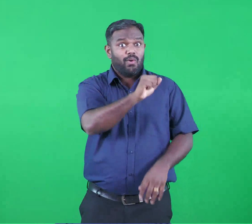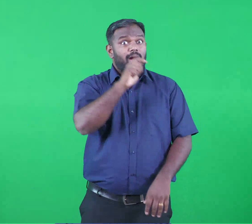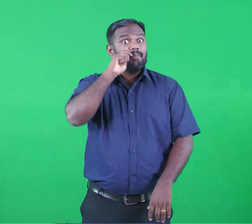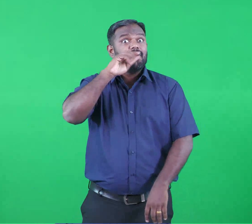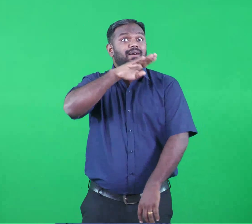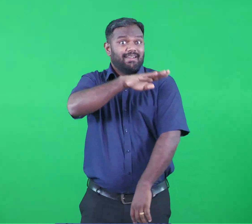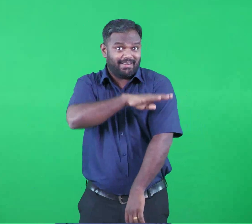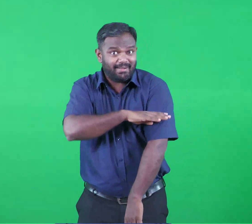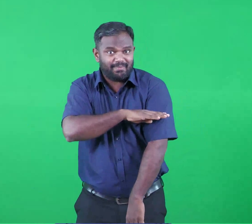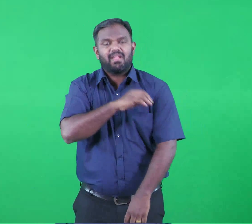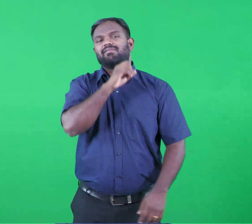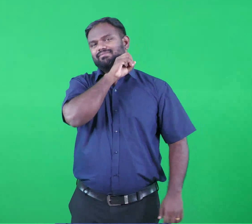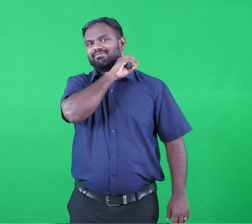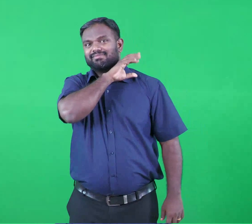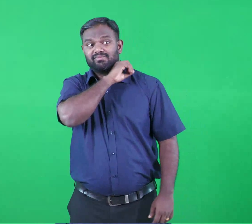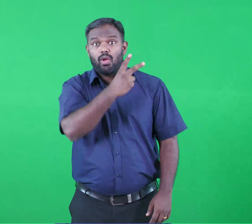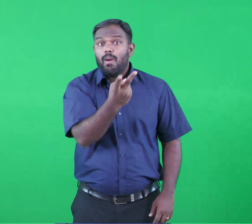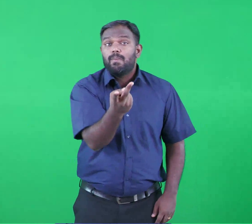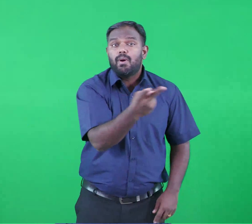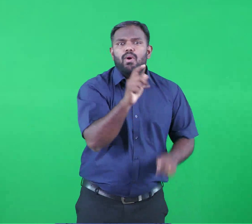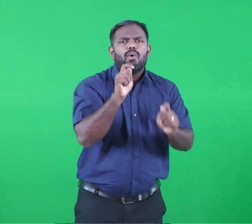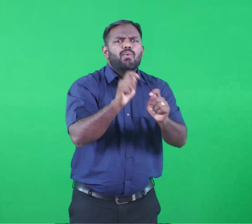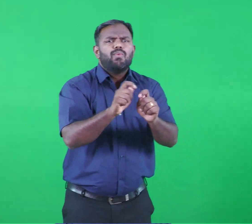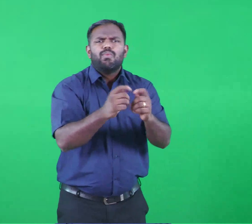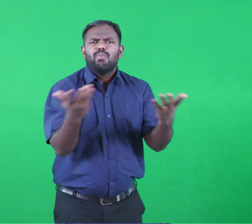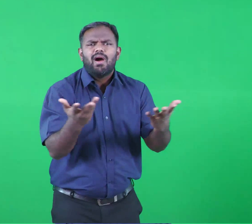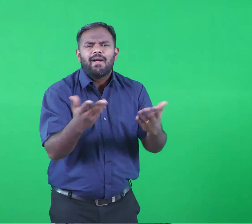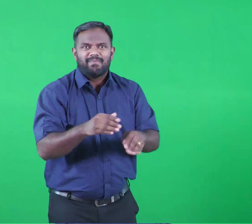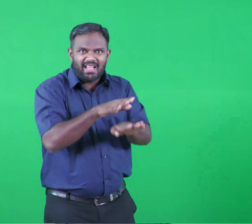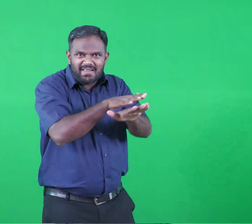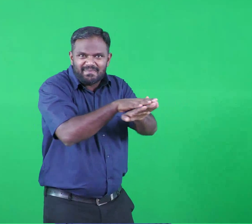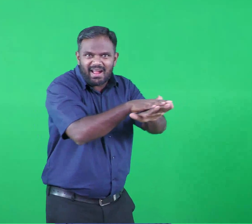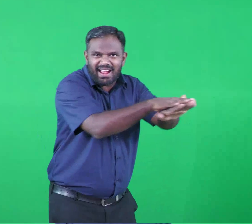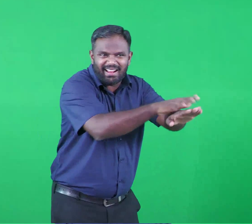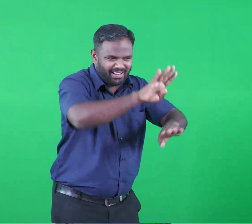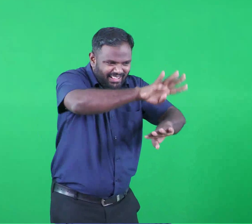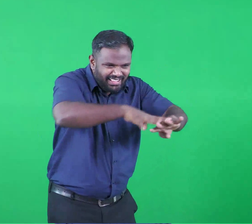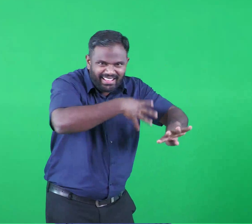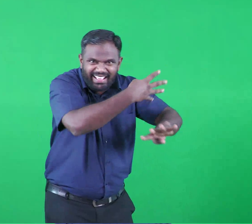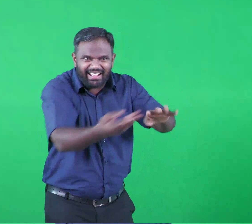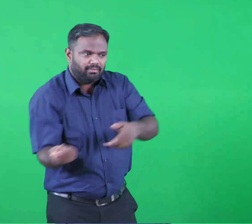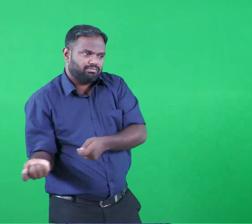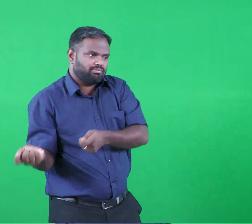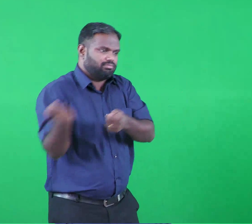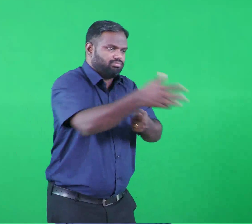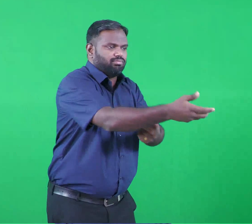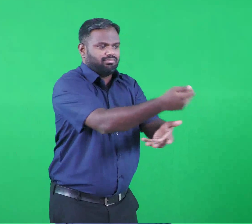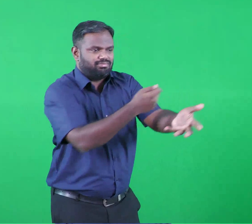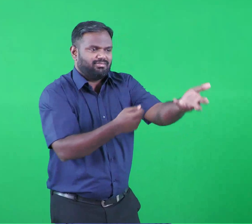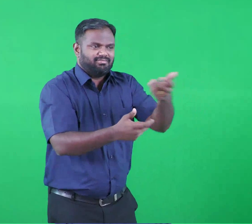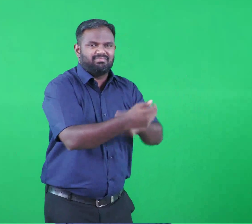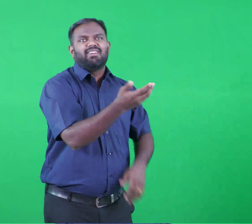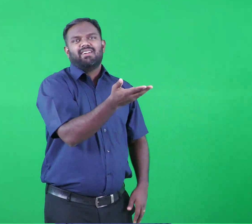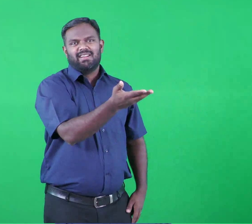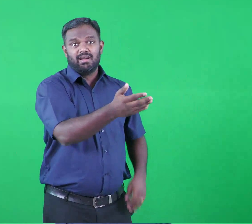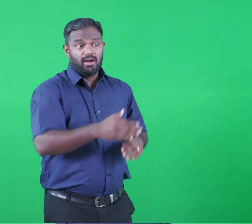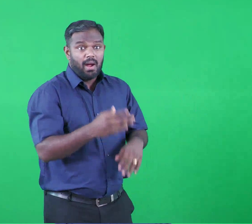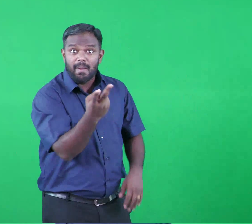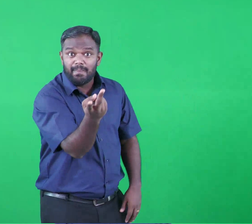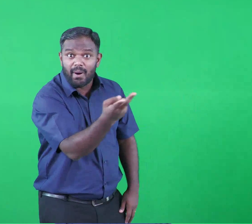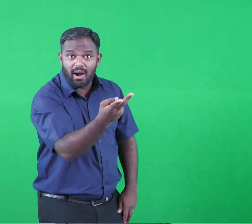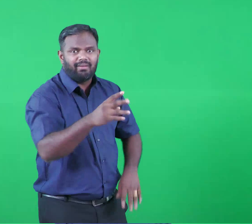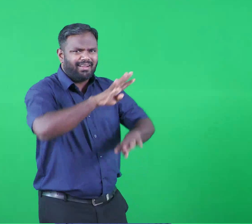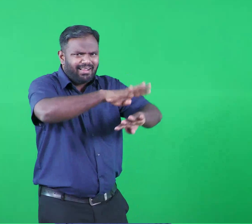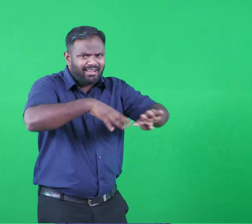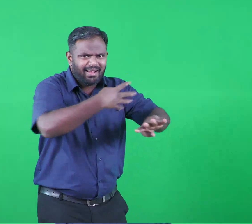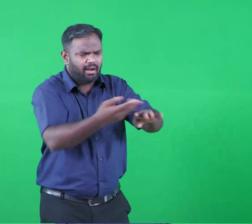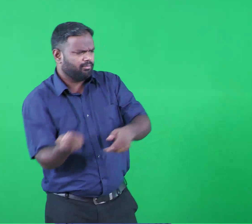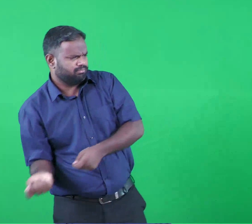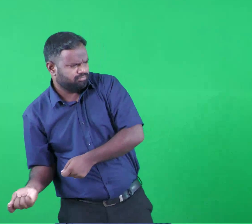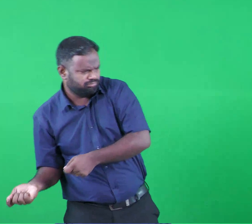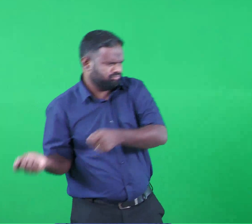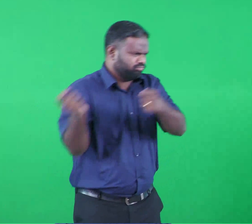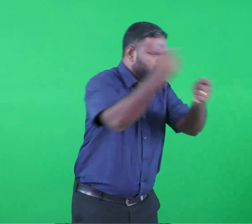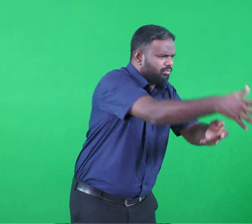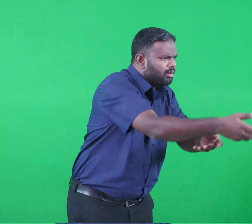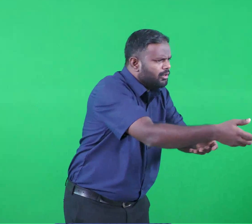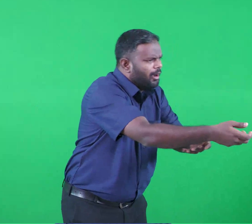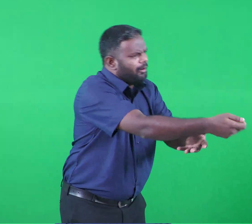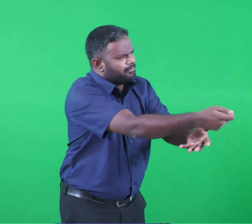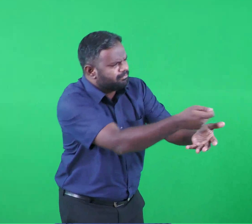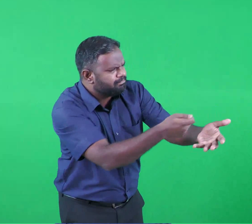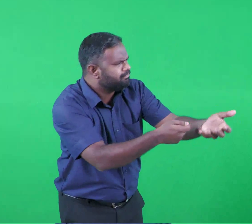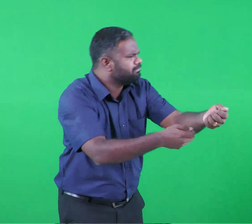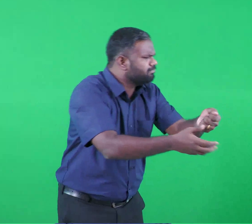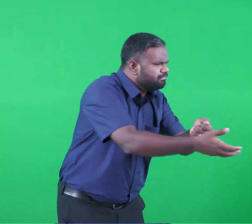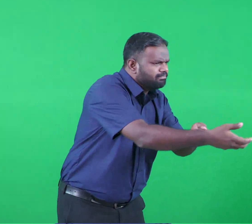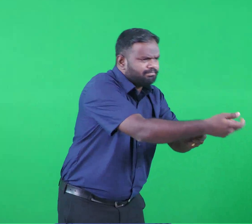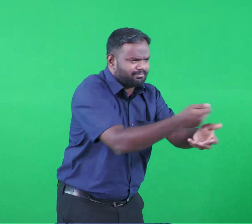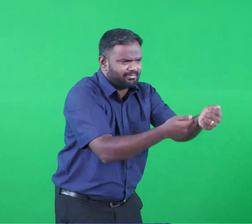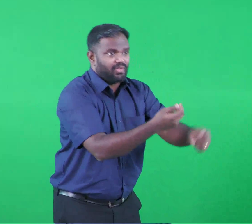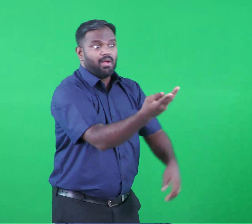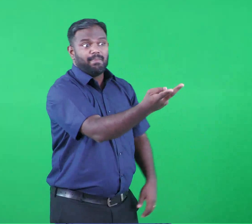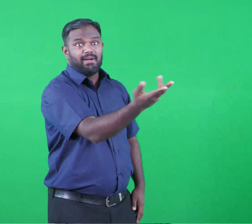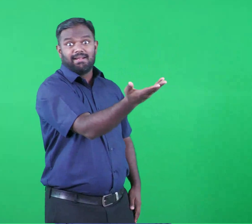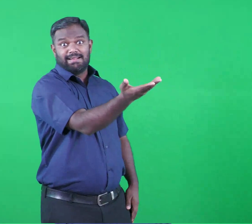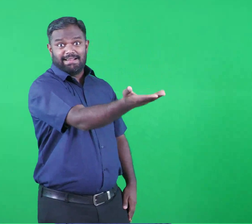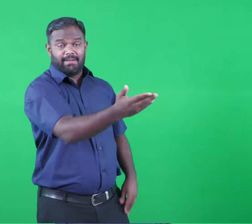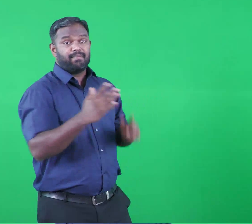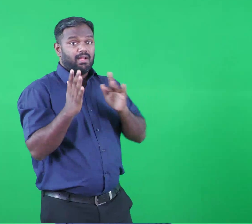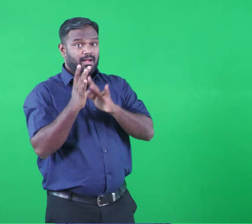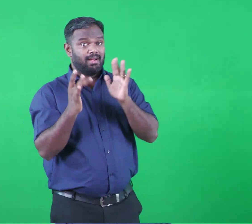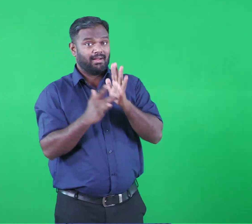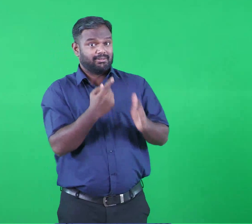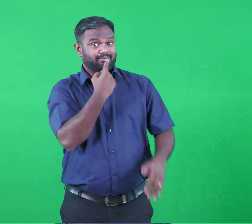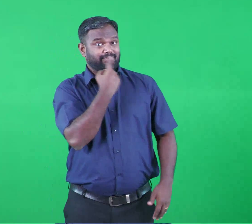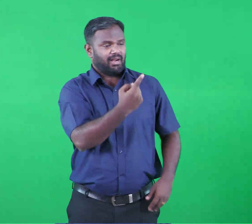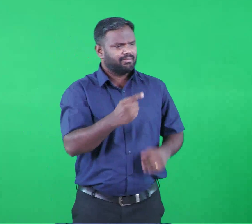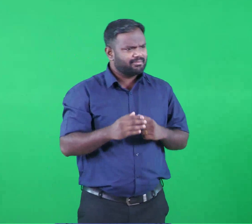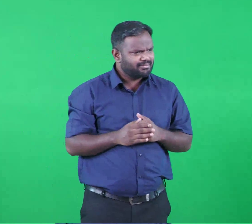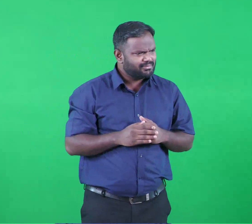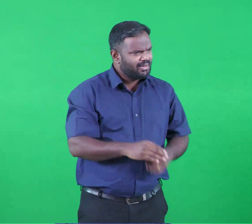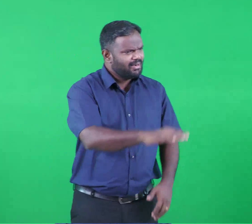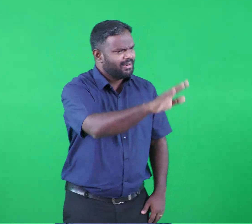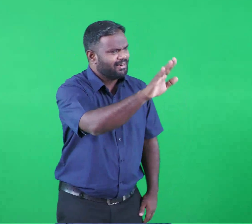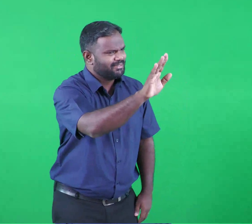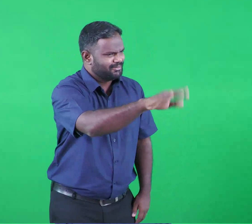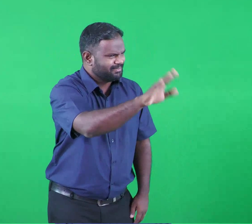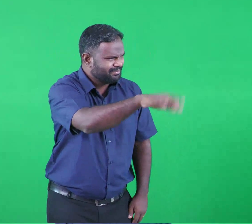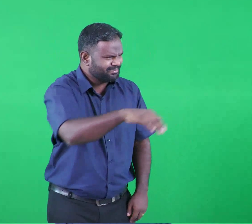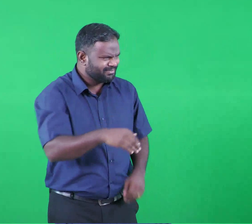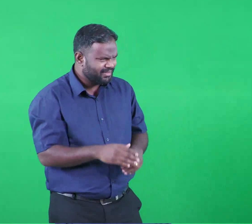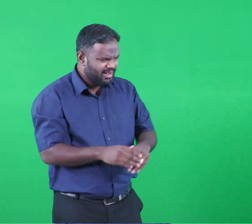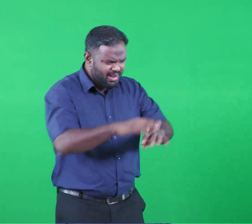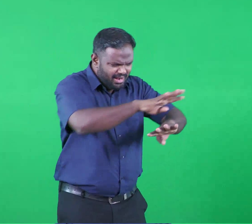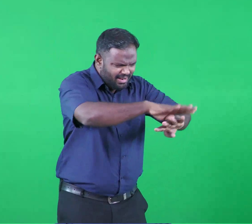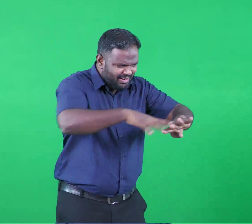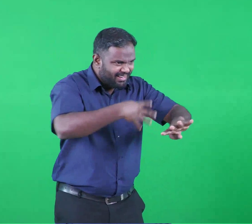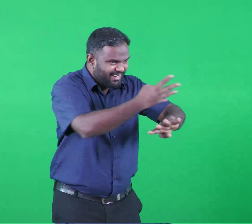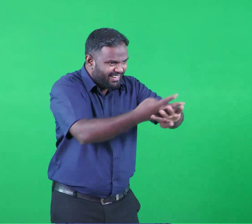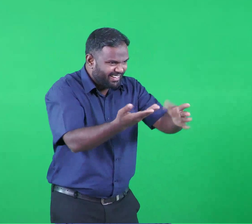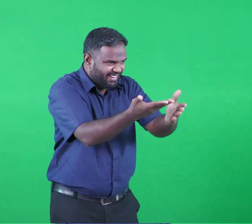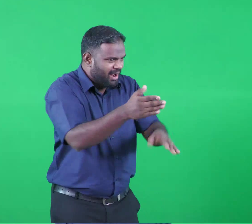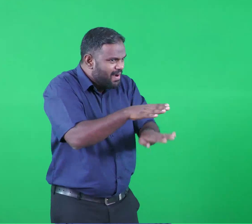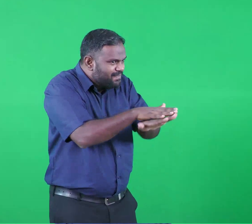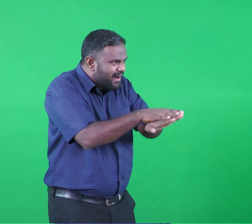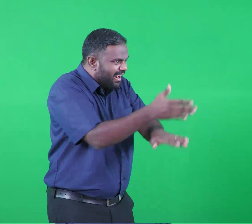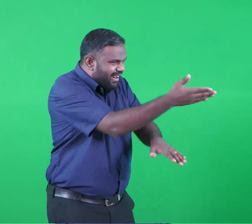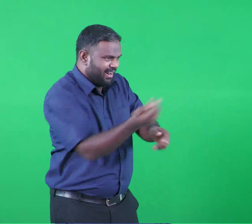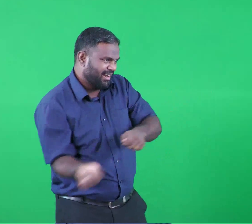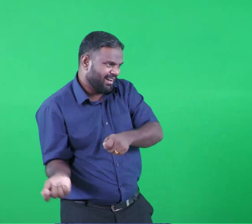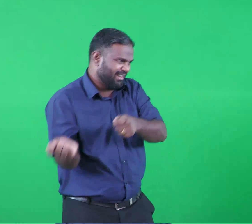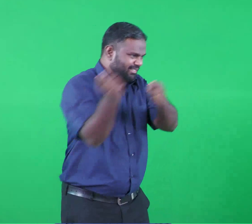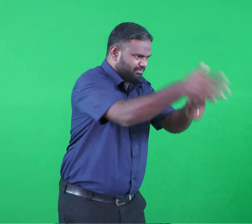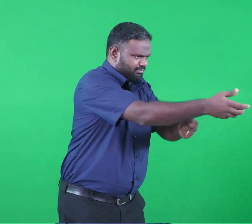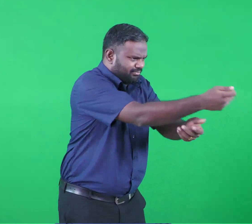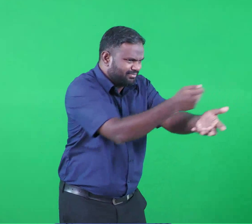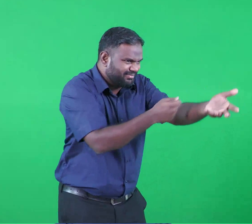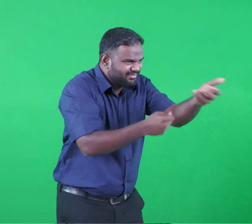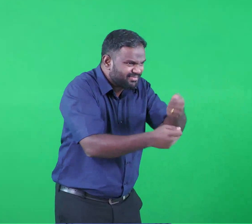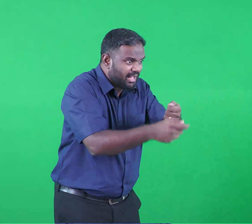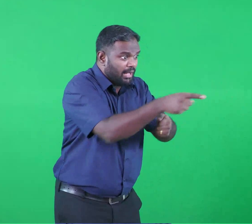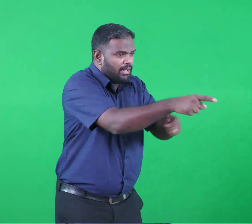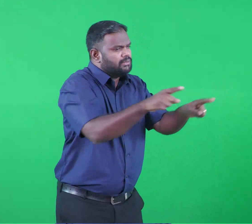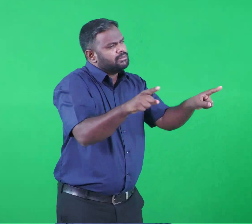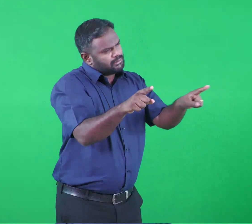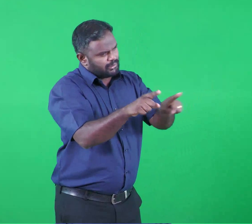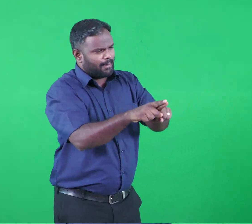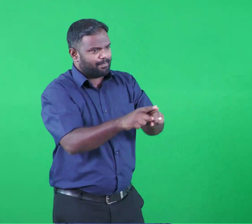They were casting a net into the sea, for they were fishermen.